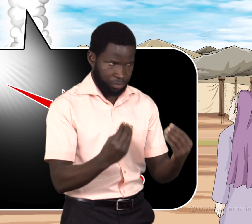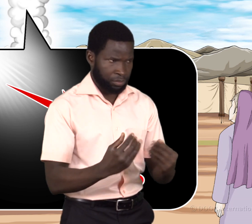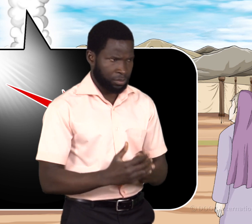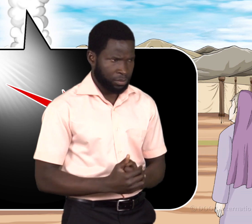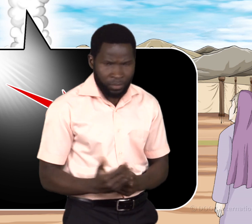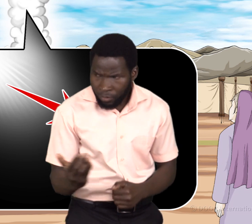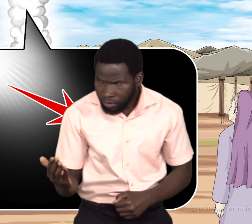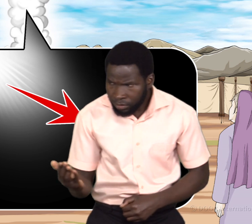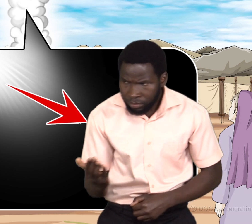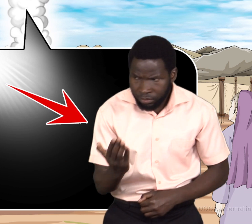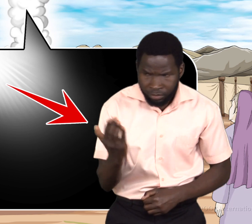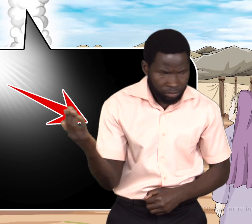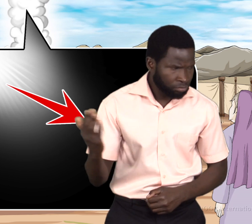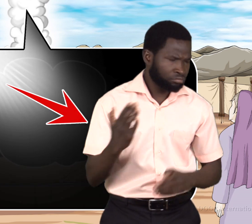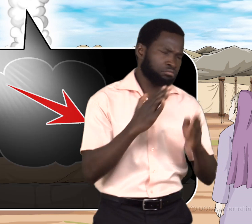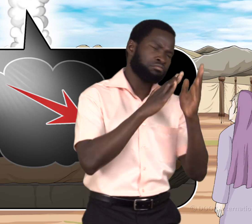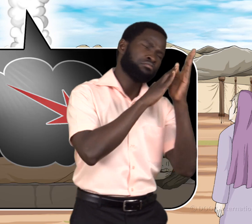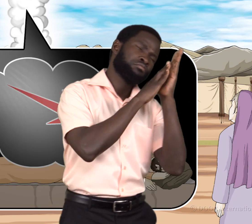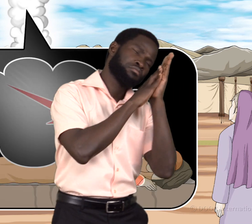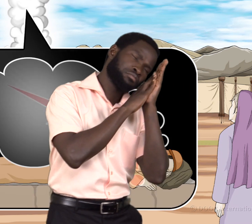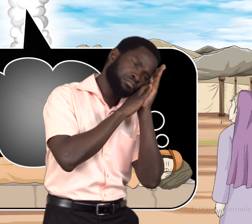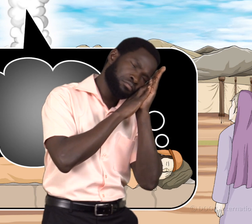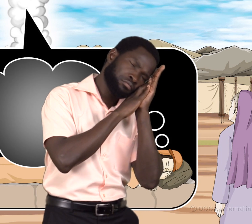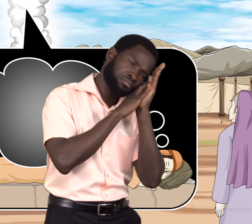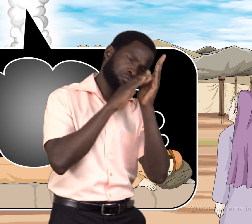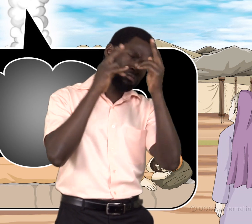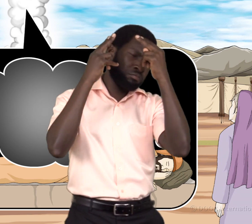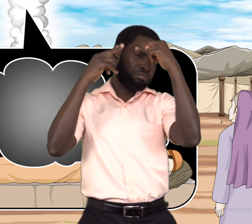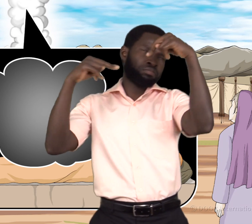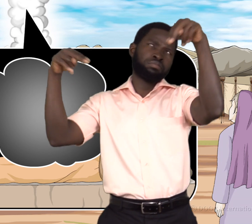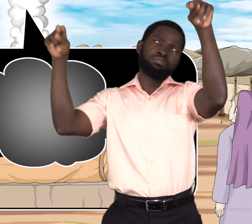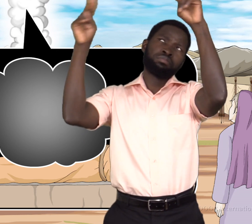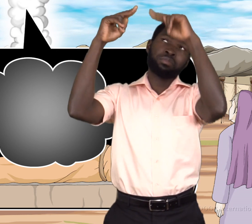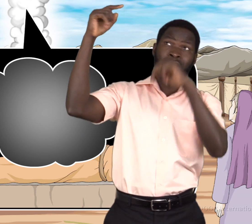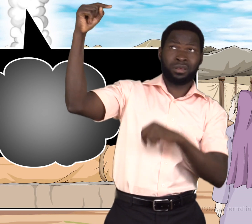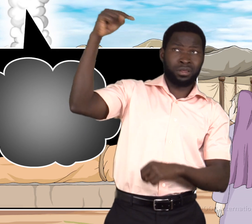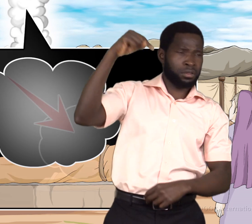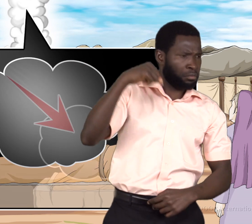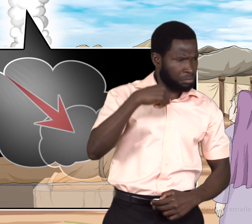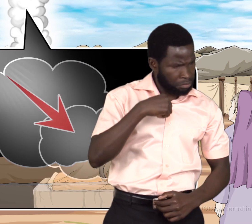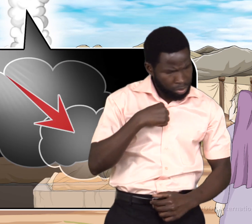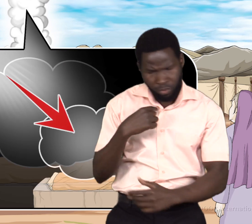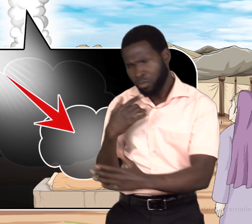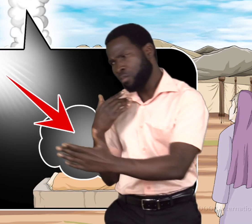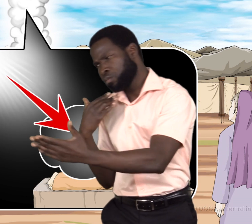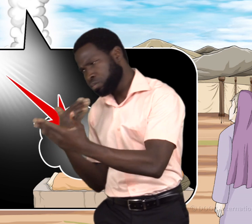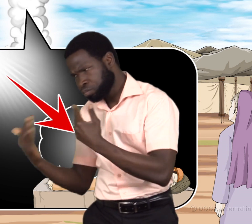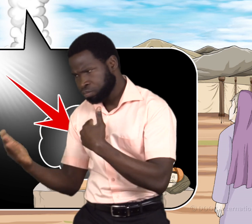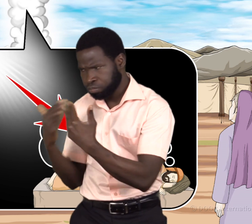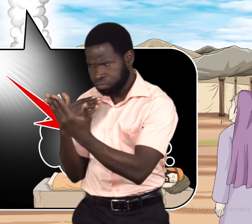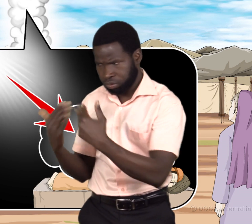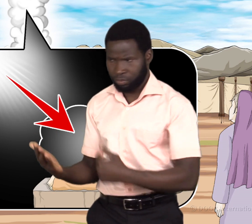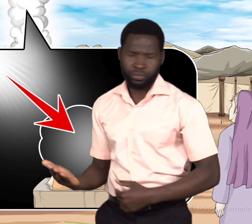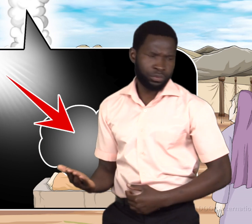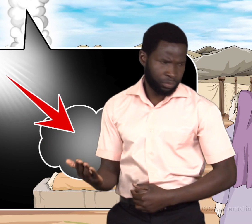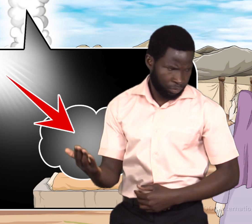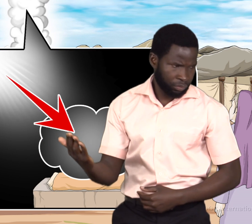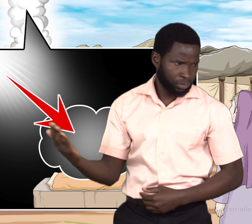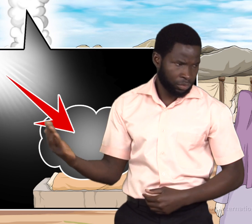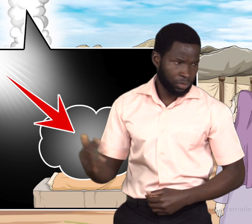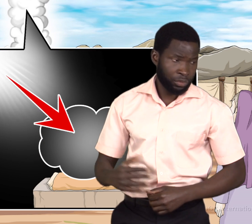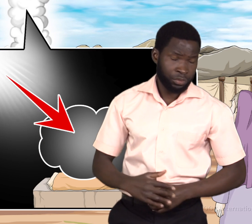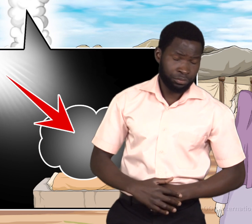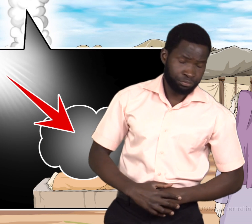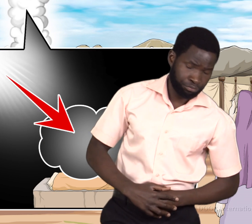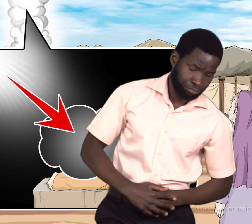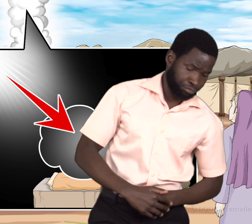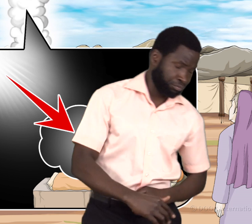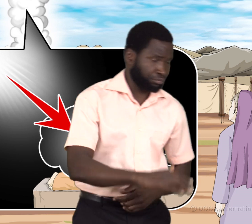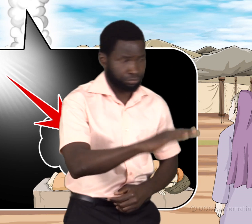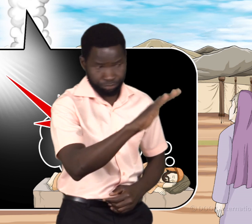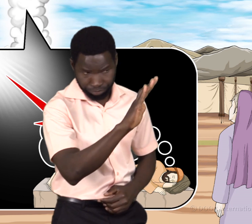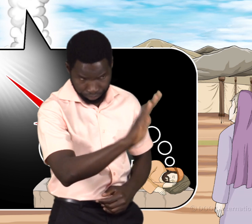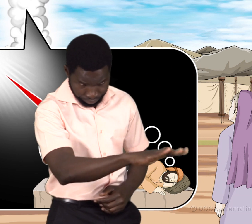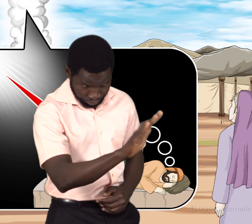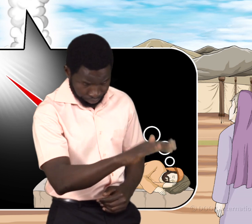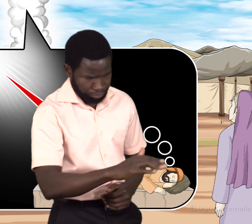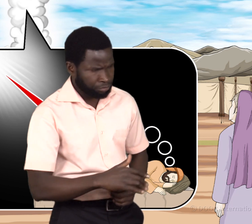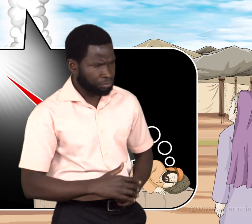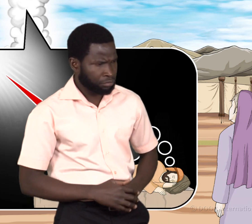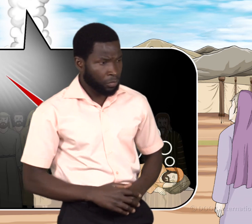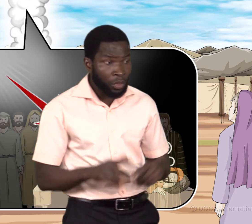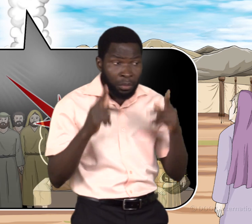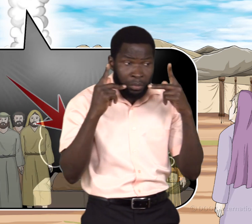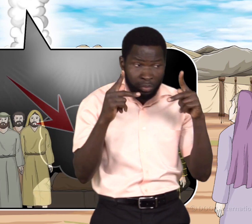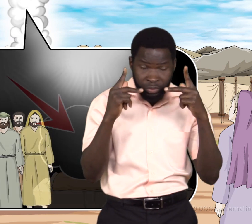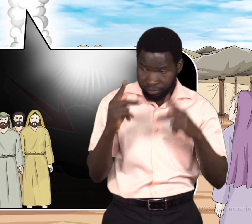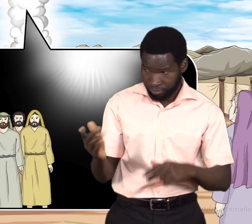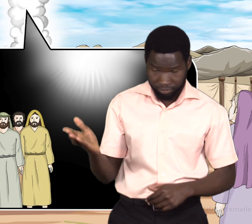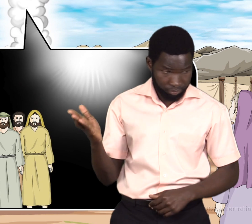I will speak to him in a dream.